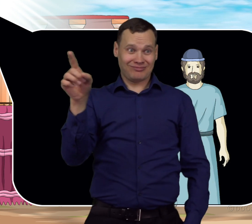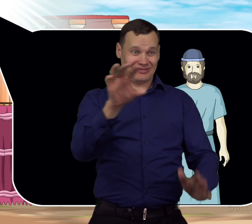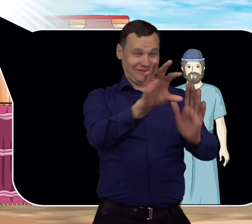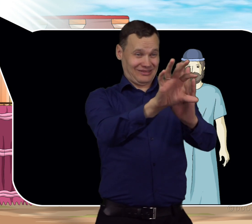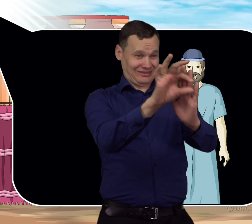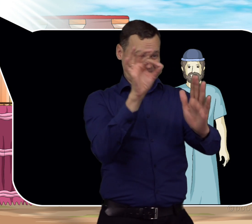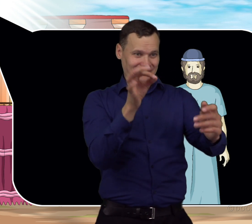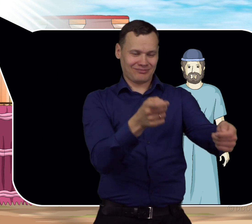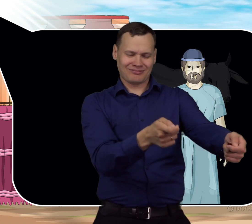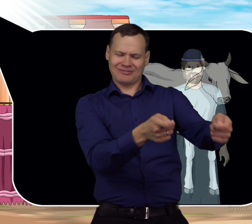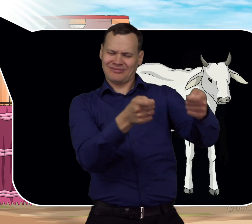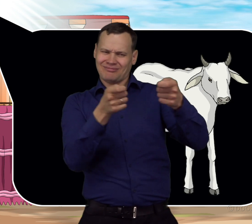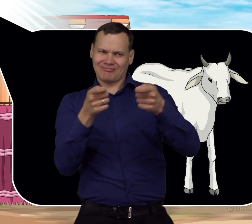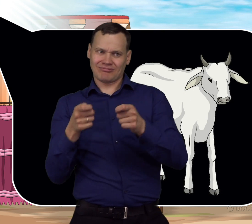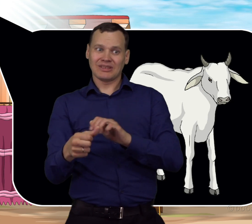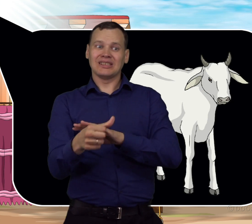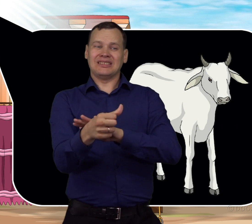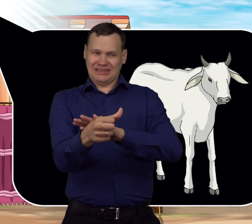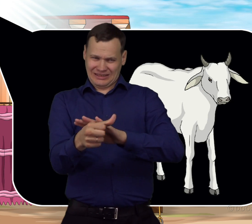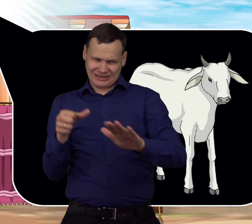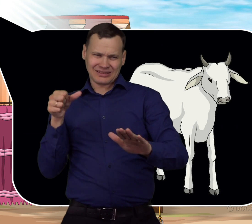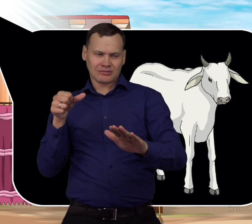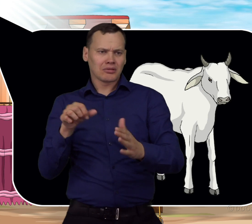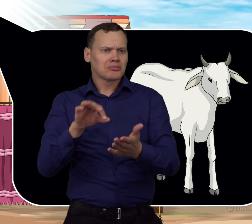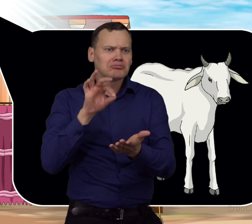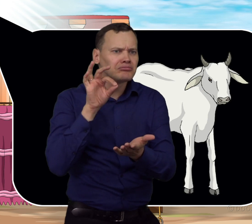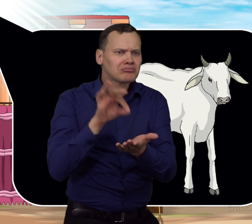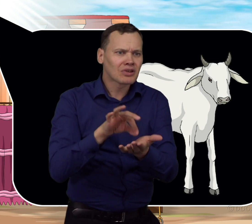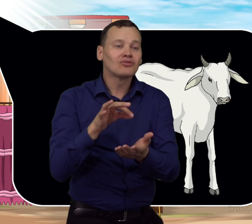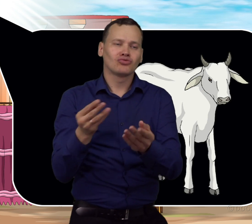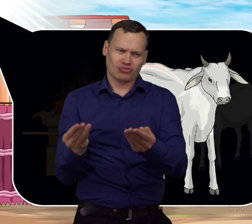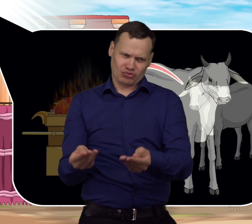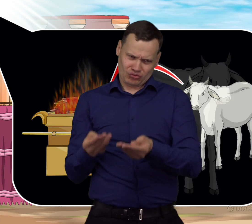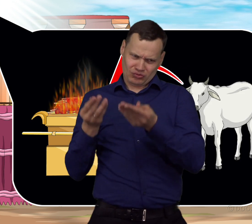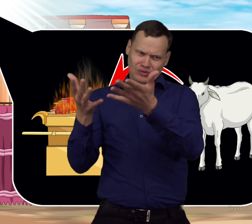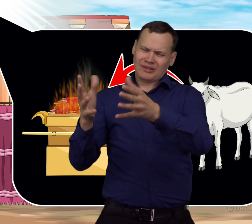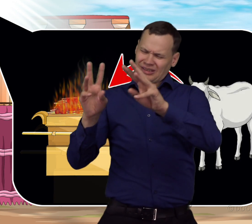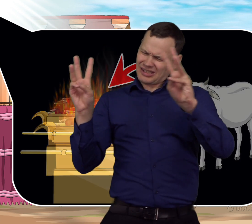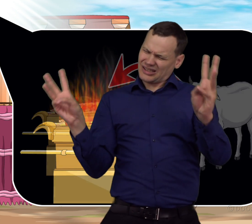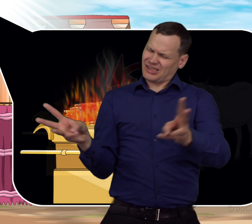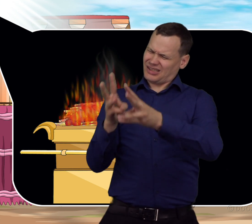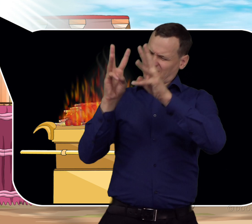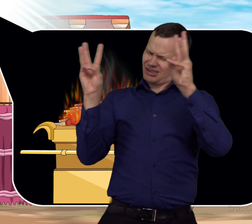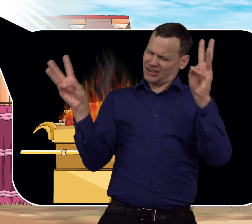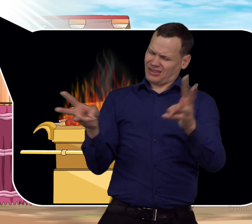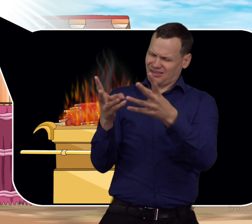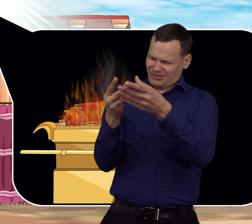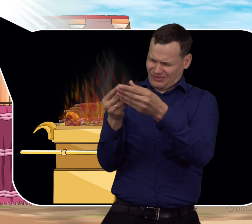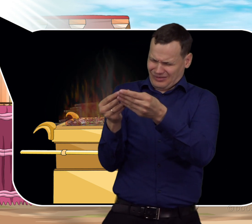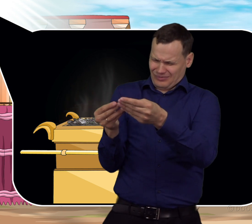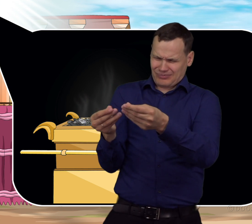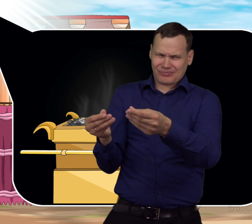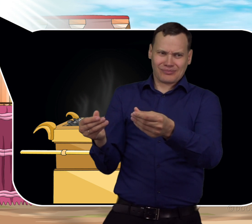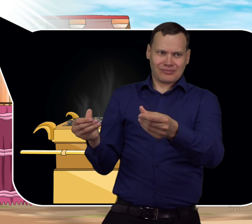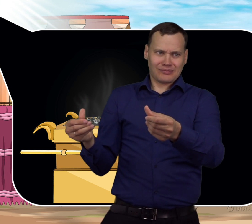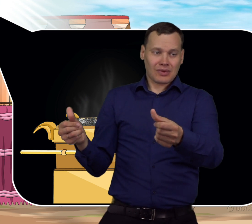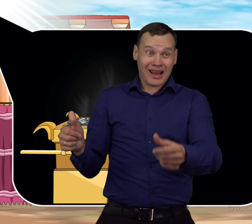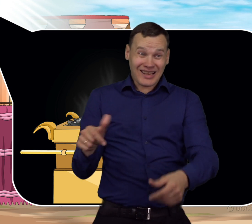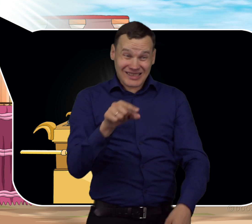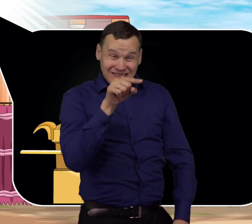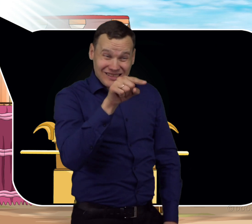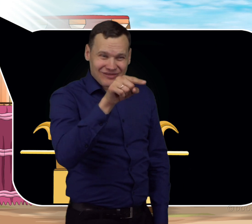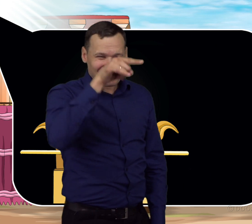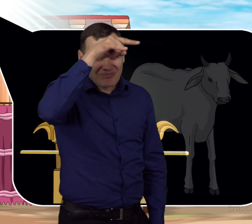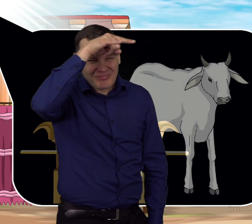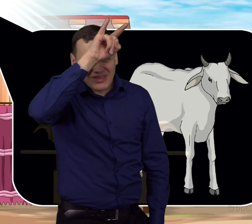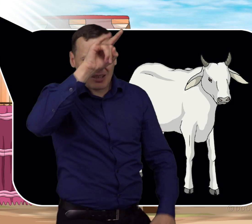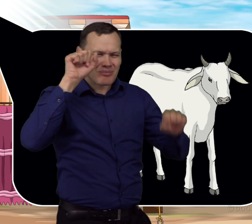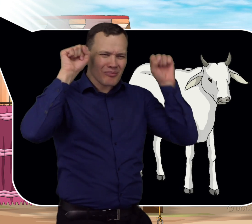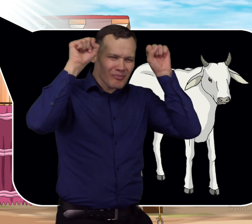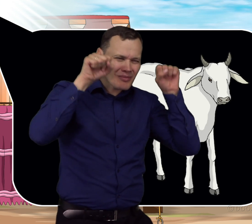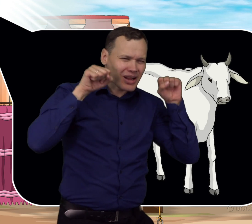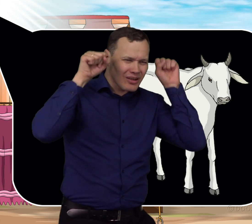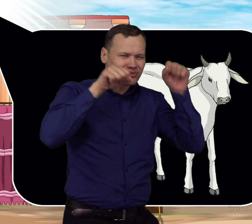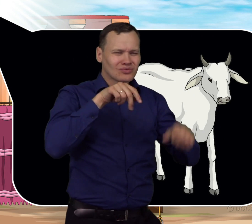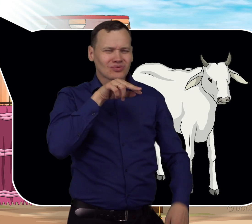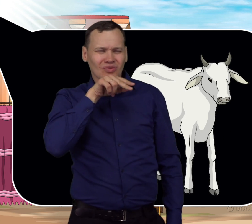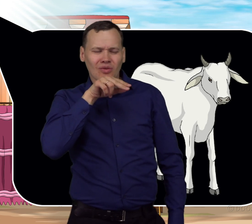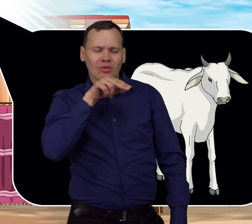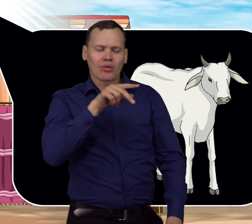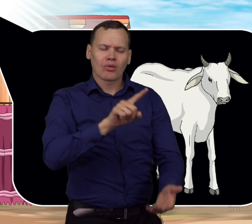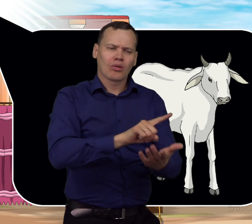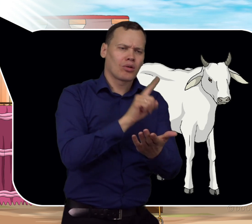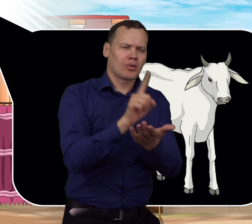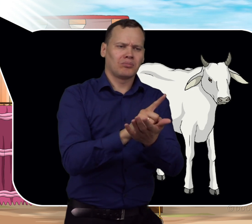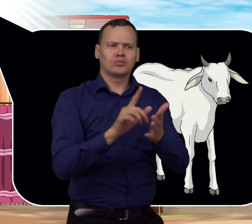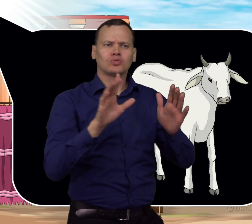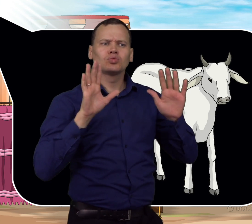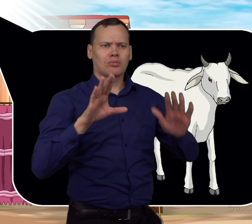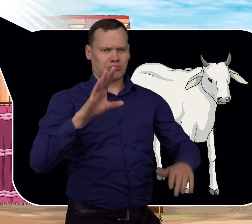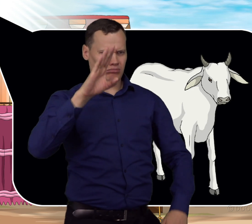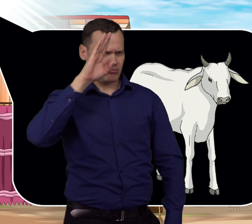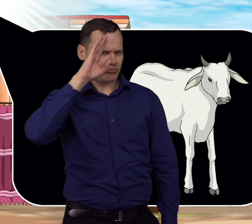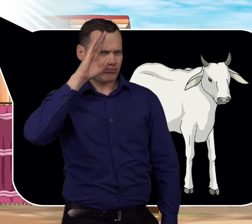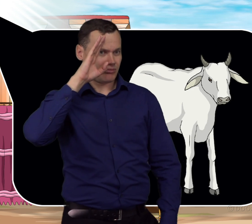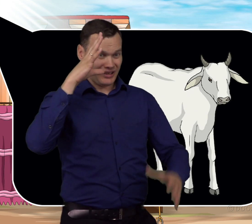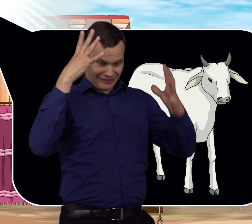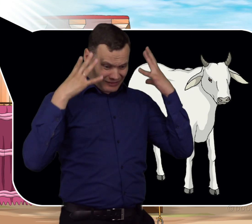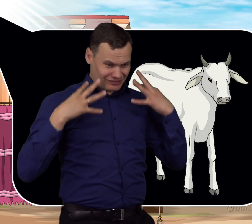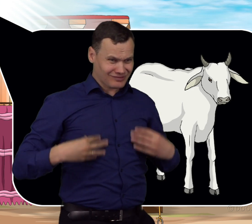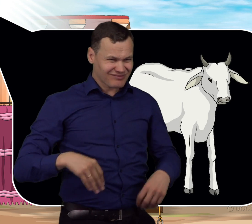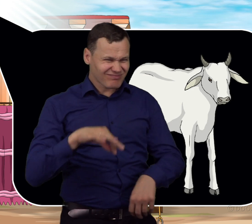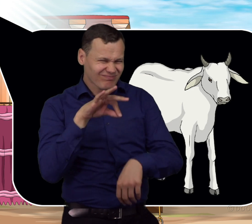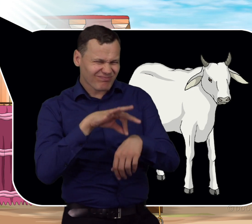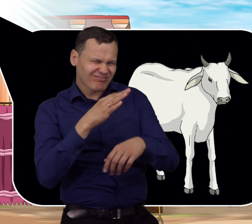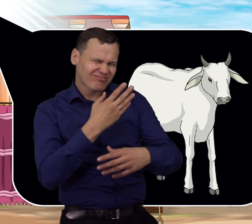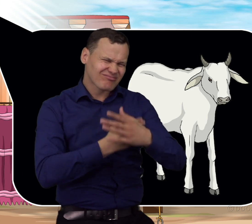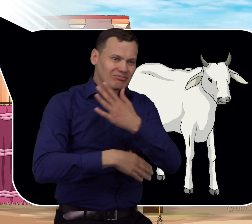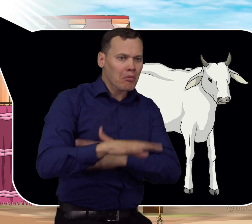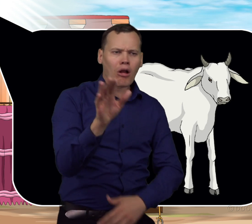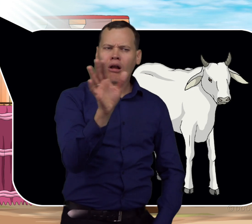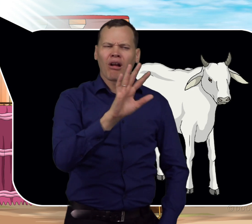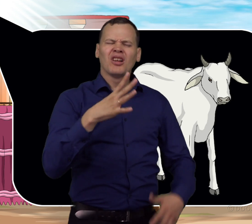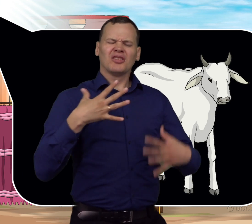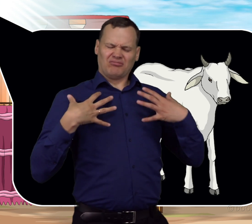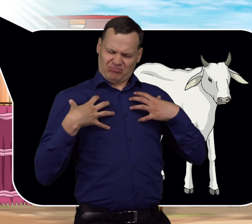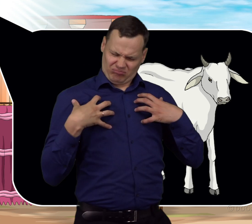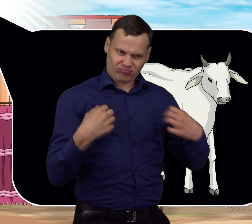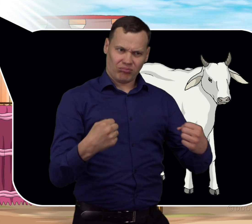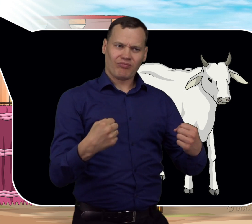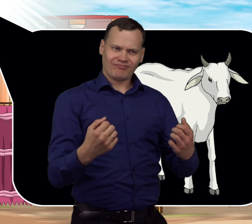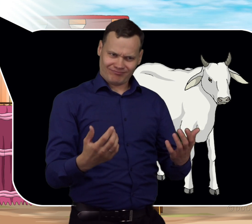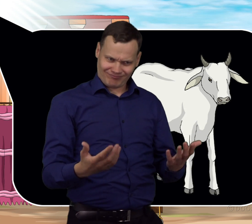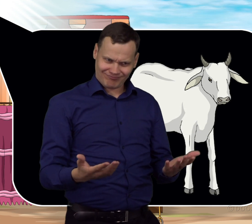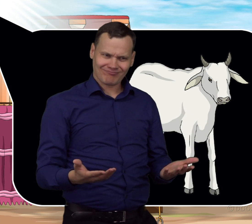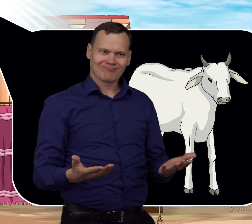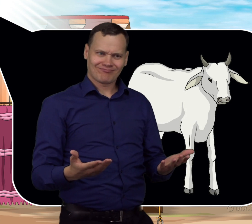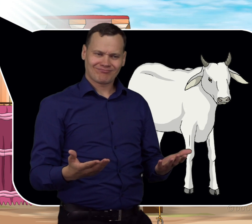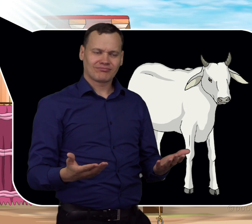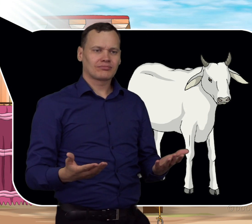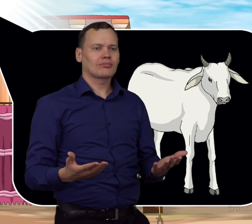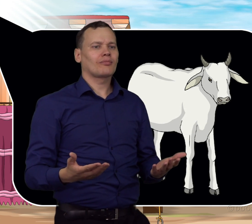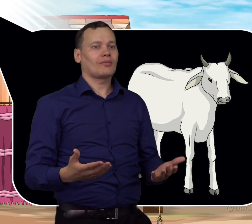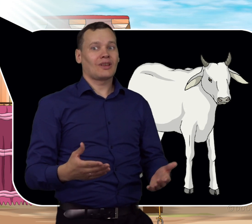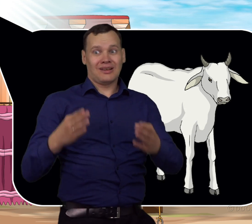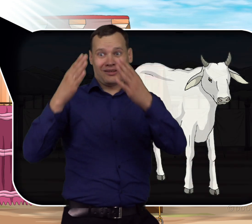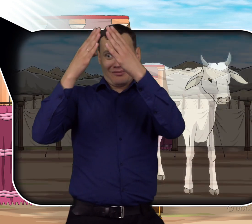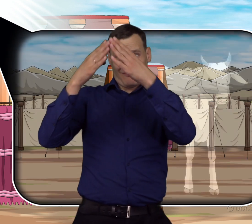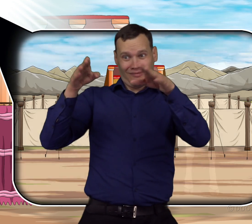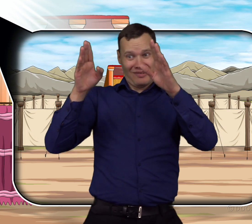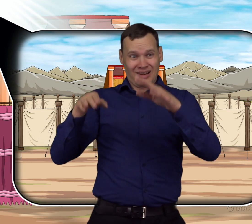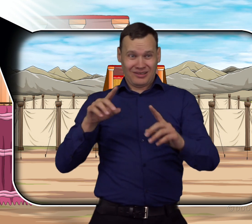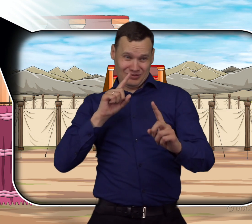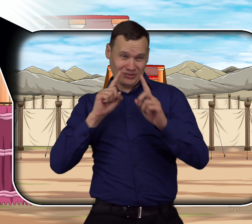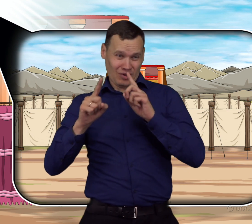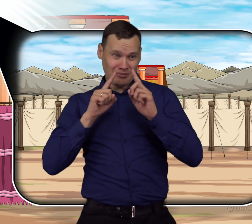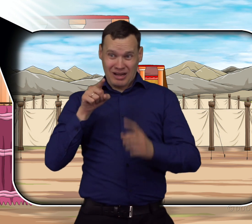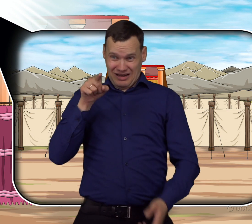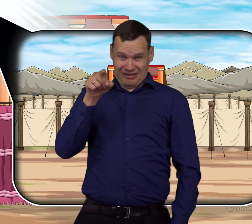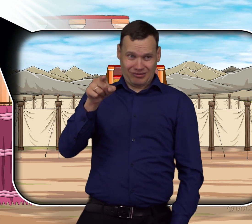If one’s offering is a burnt offering from the herd, he is to present an unblemished male.